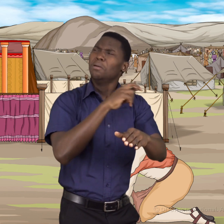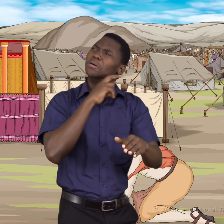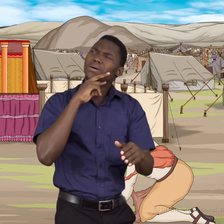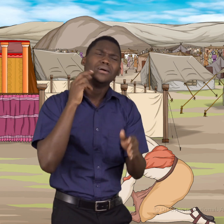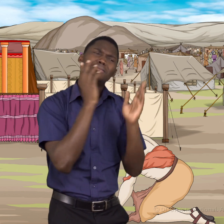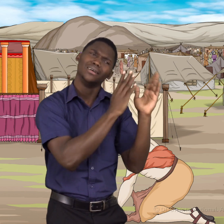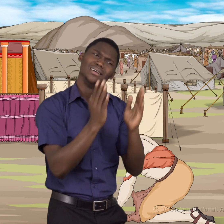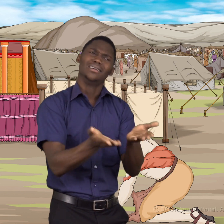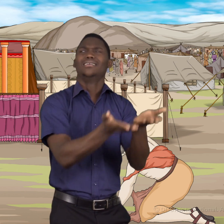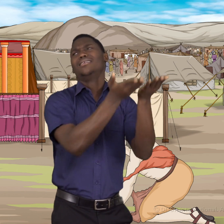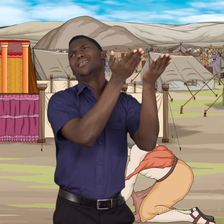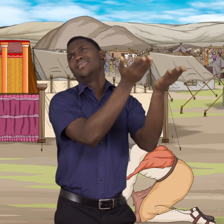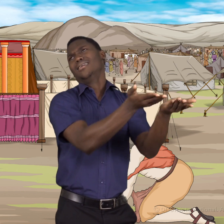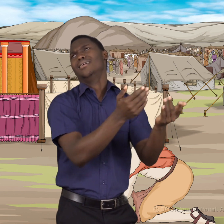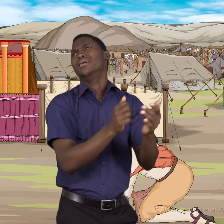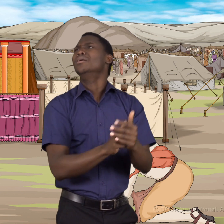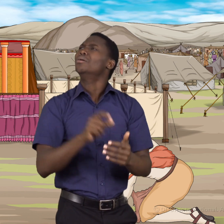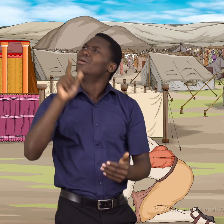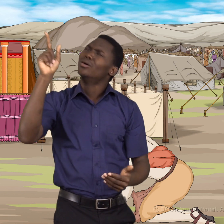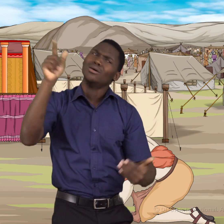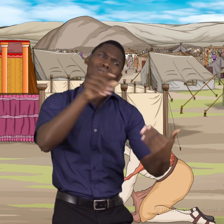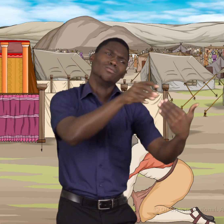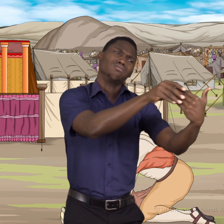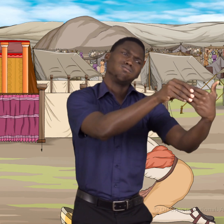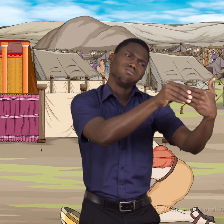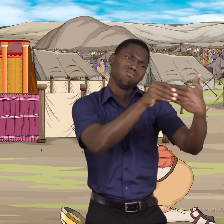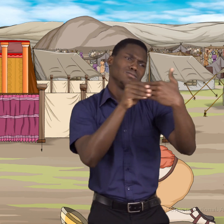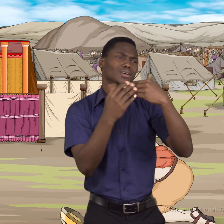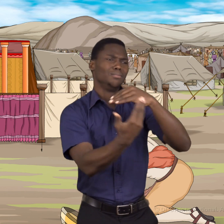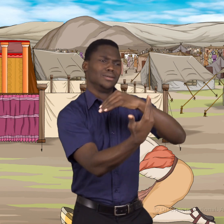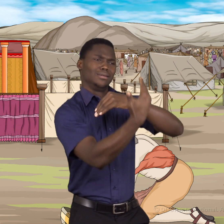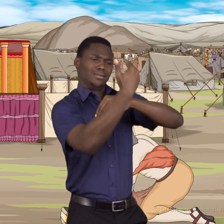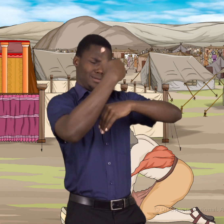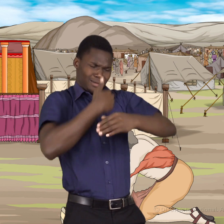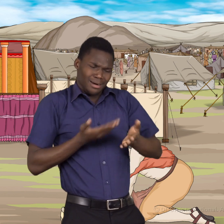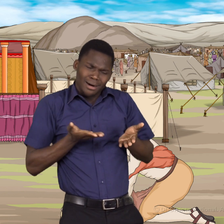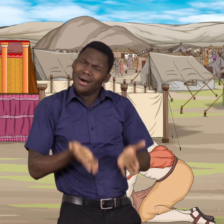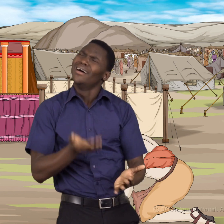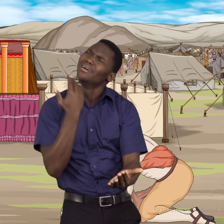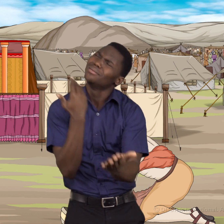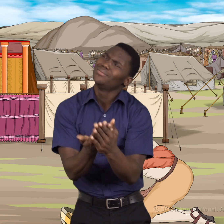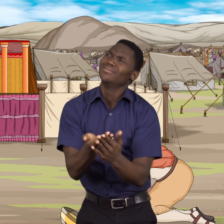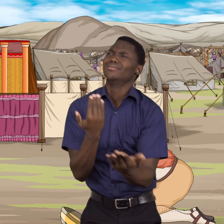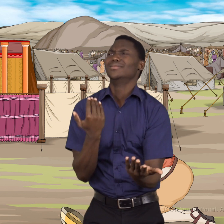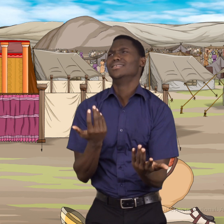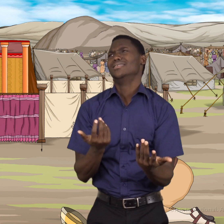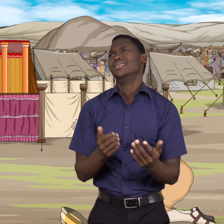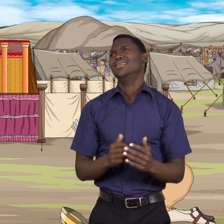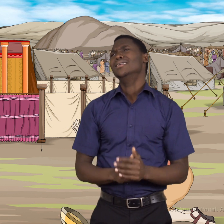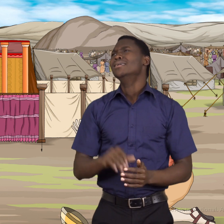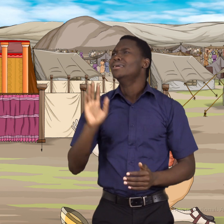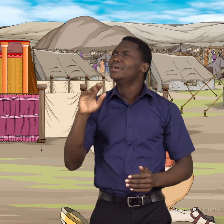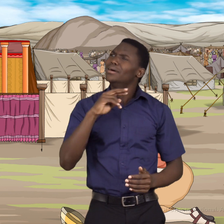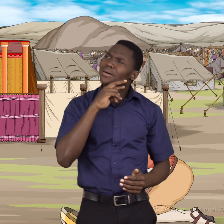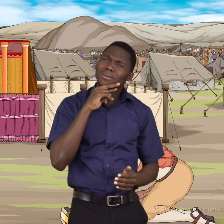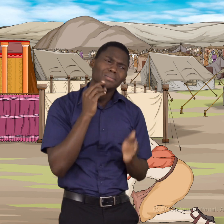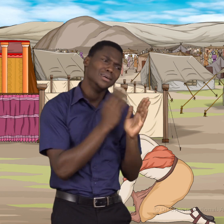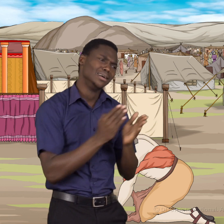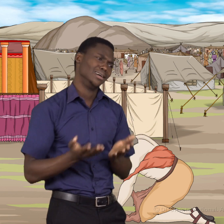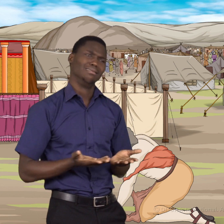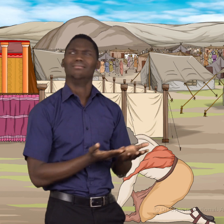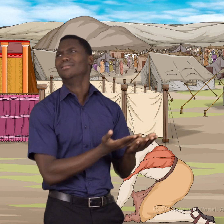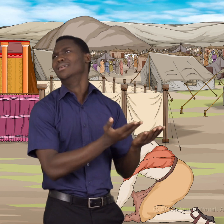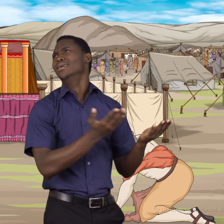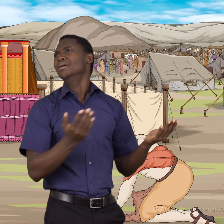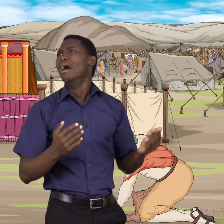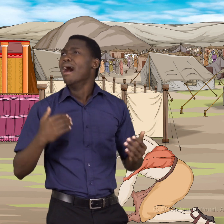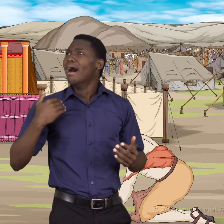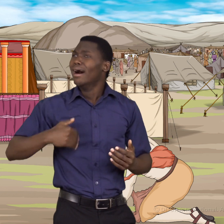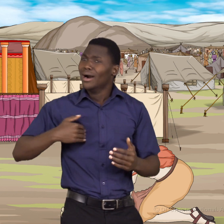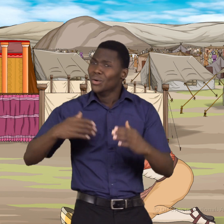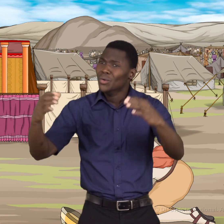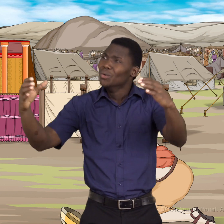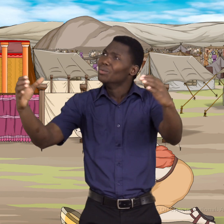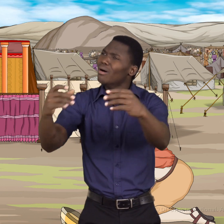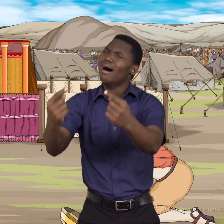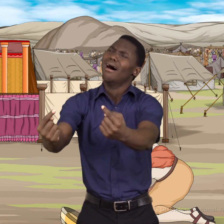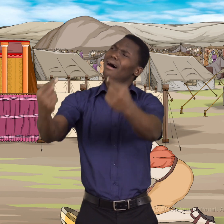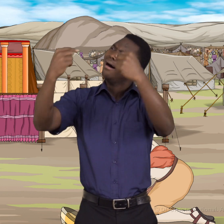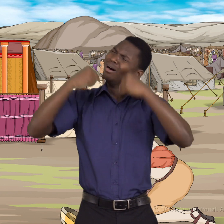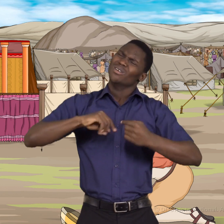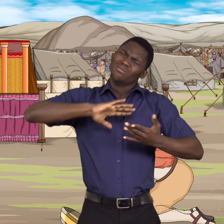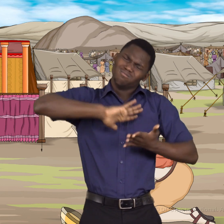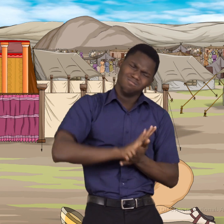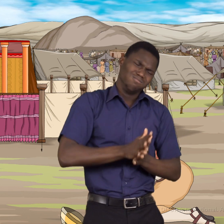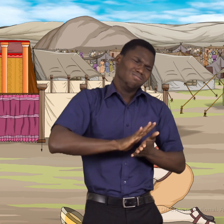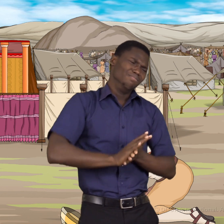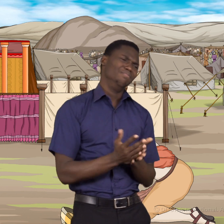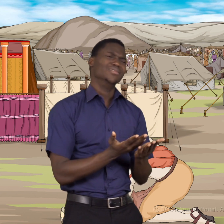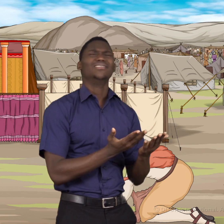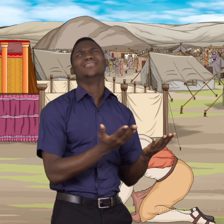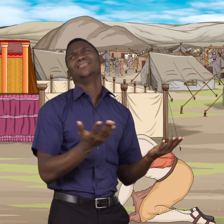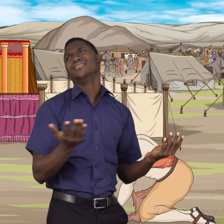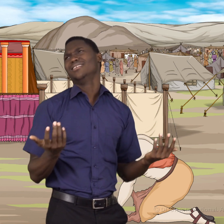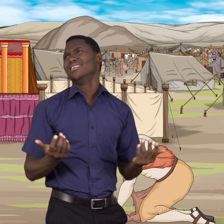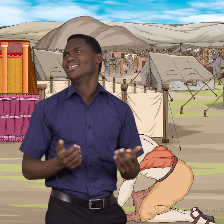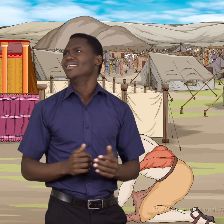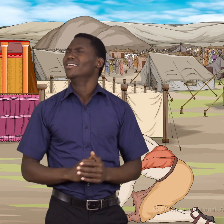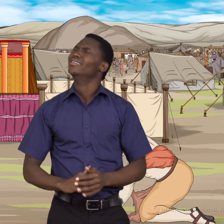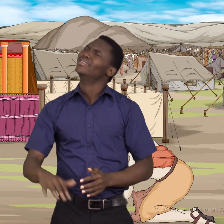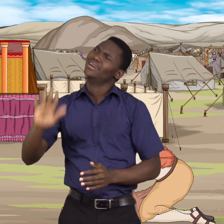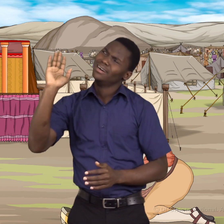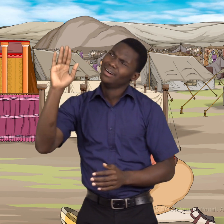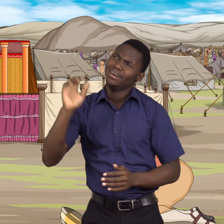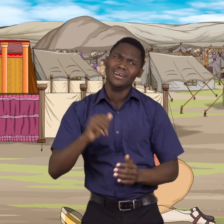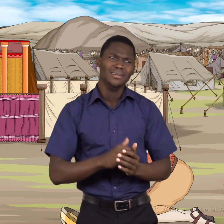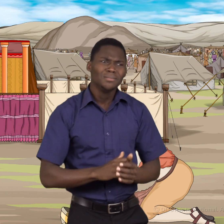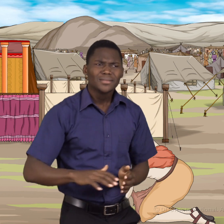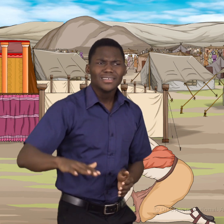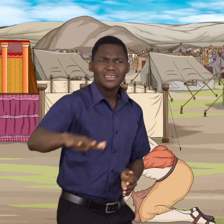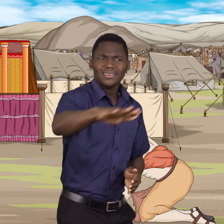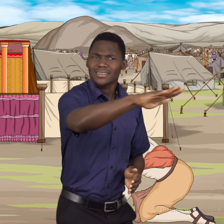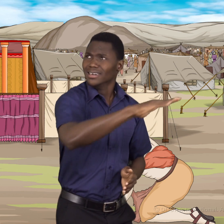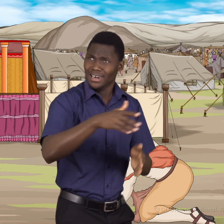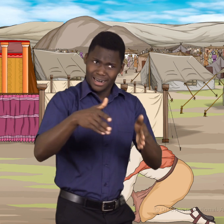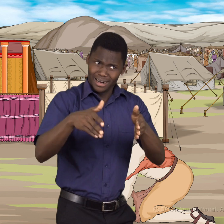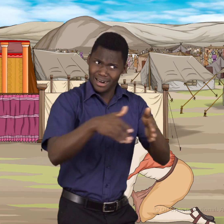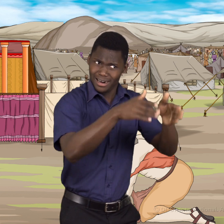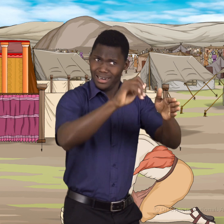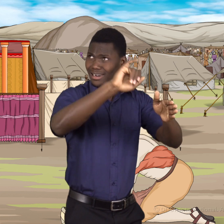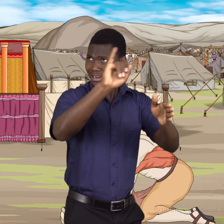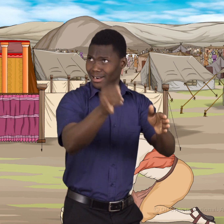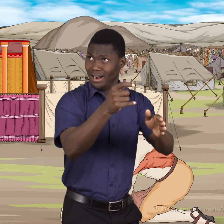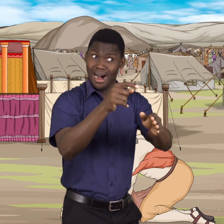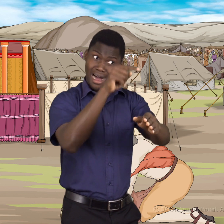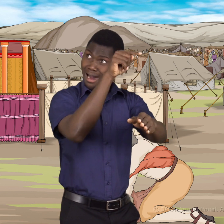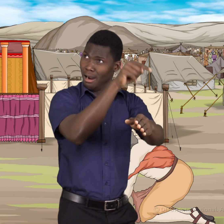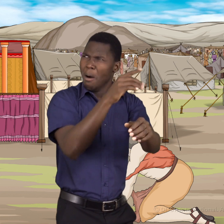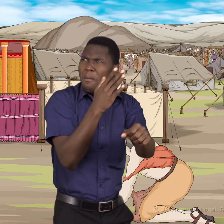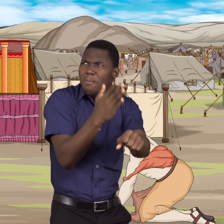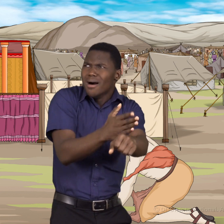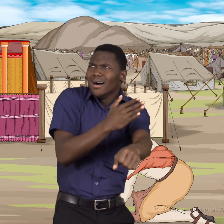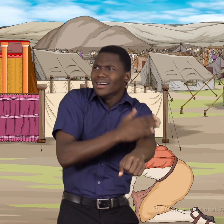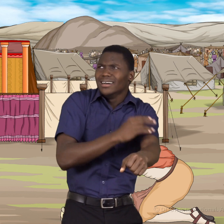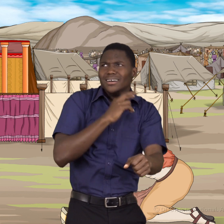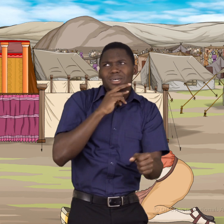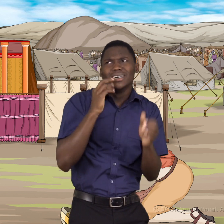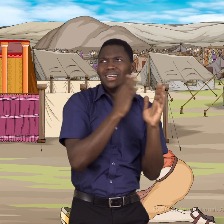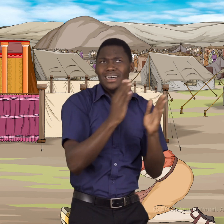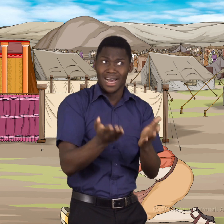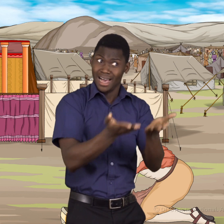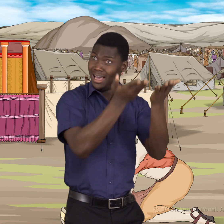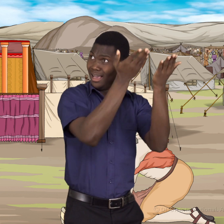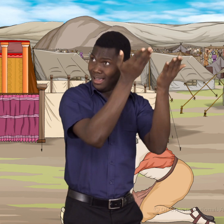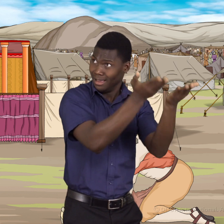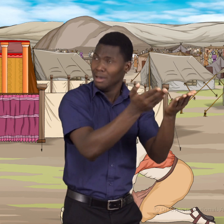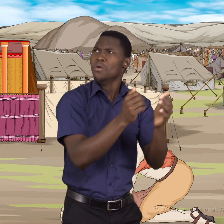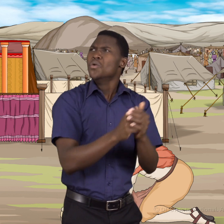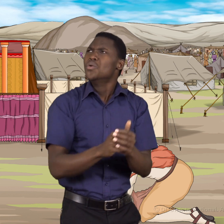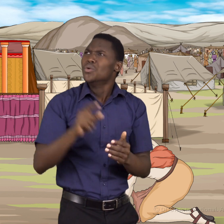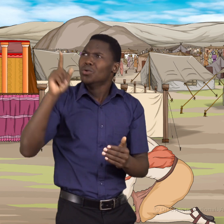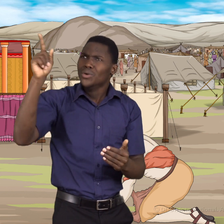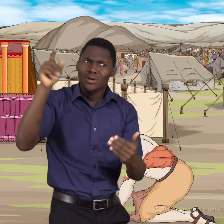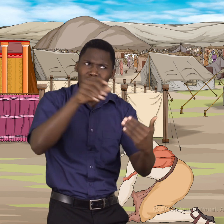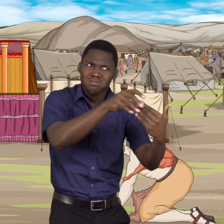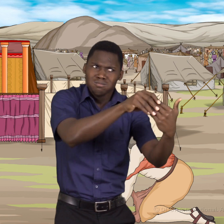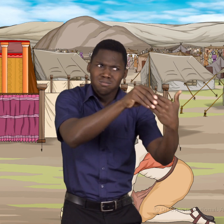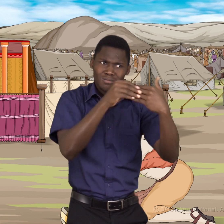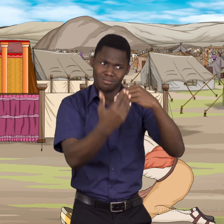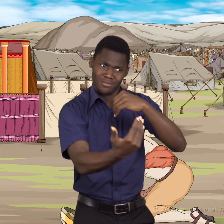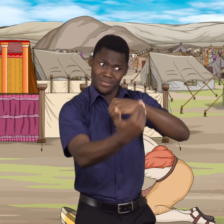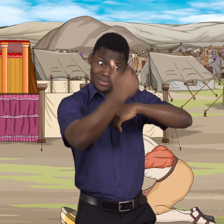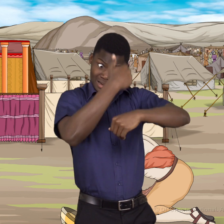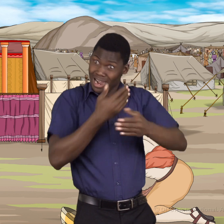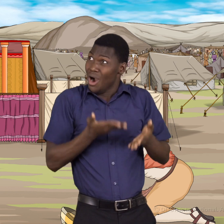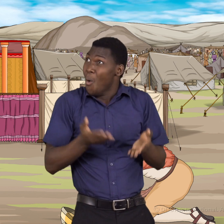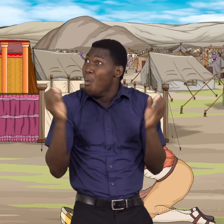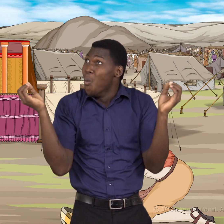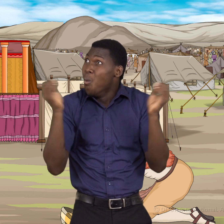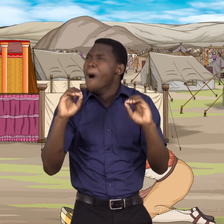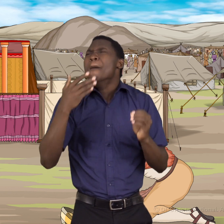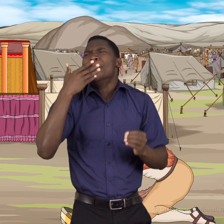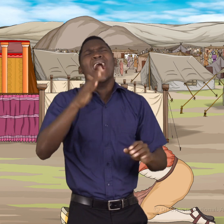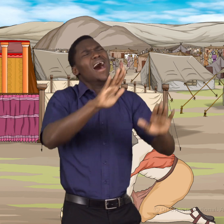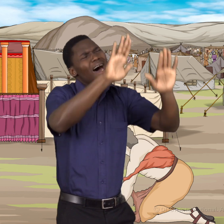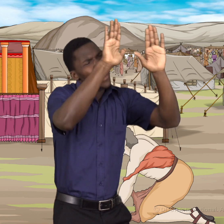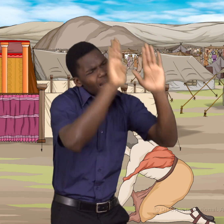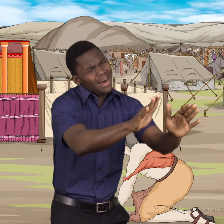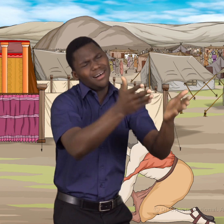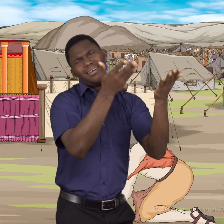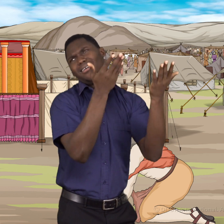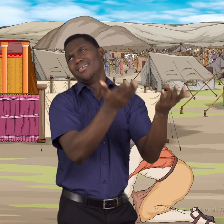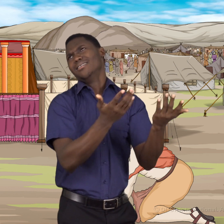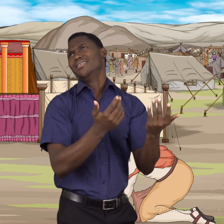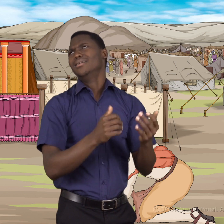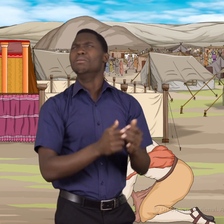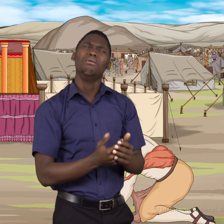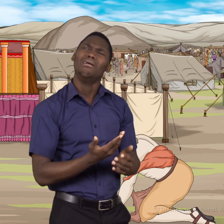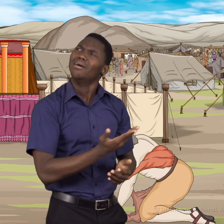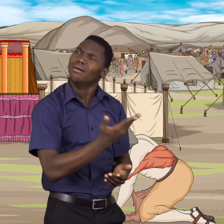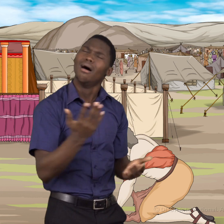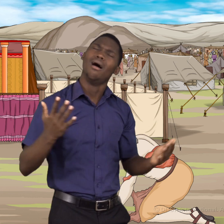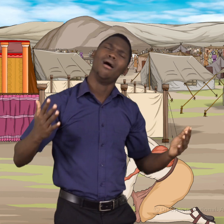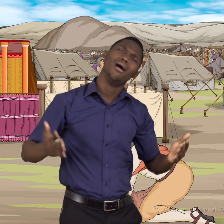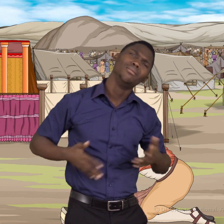If only we had been content to stay on the other side of the Jordan!